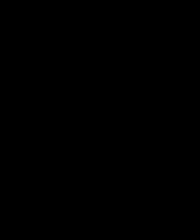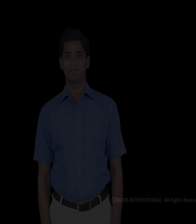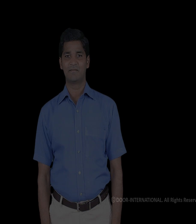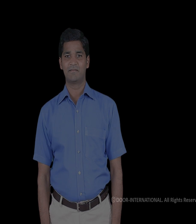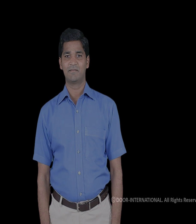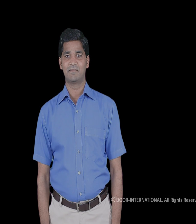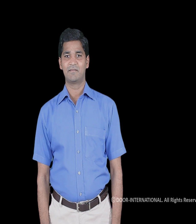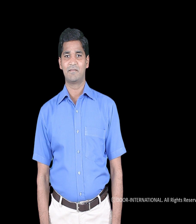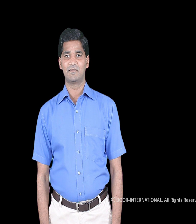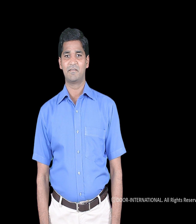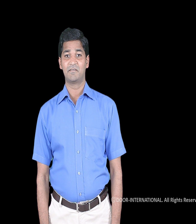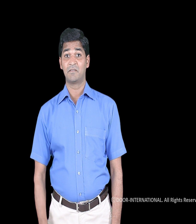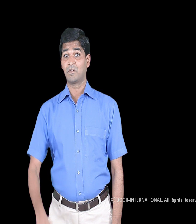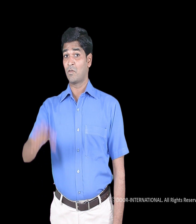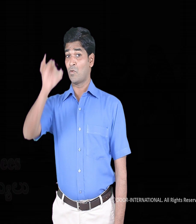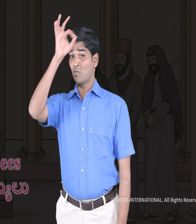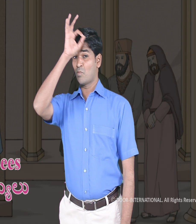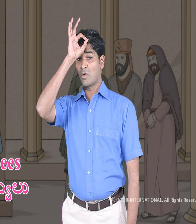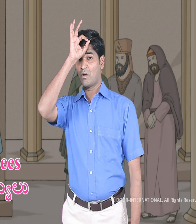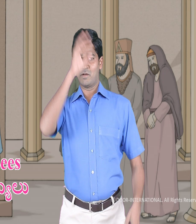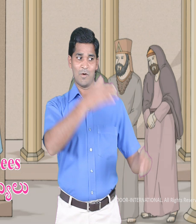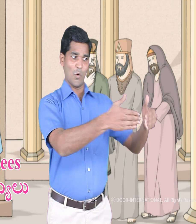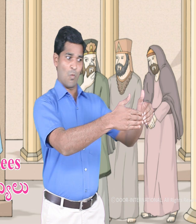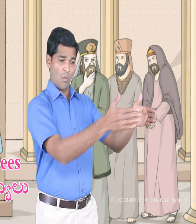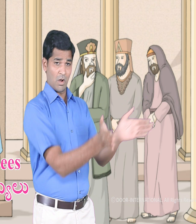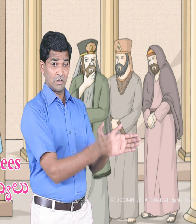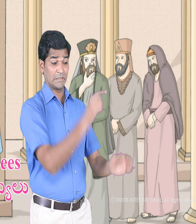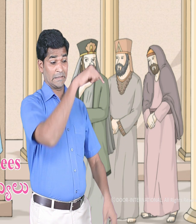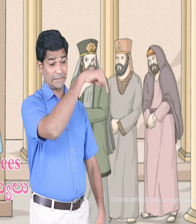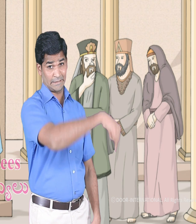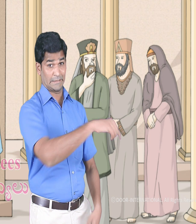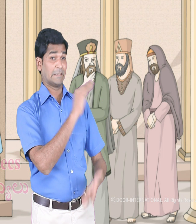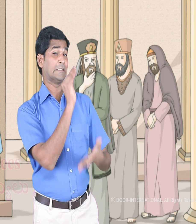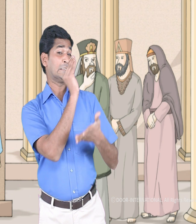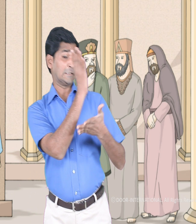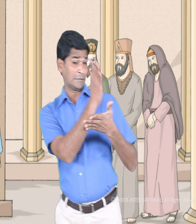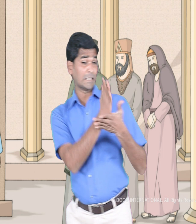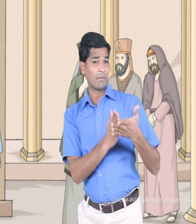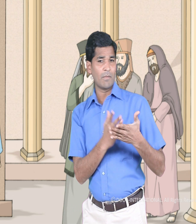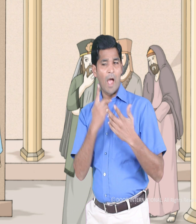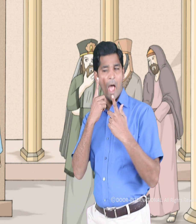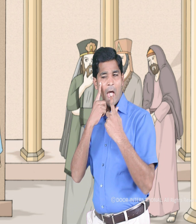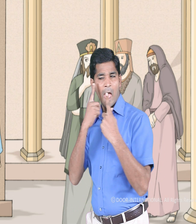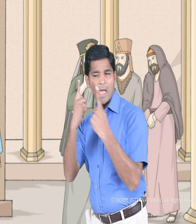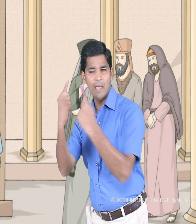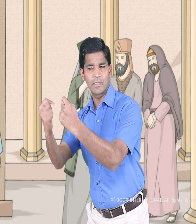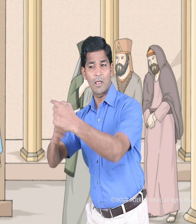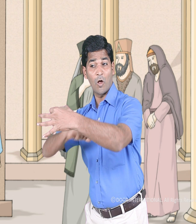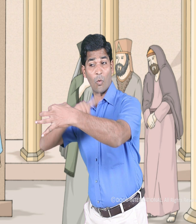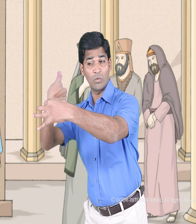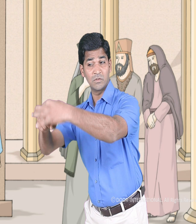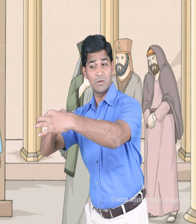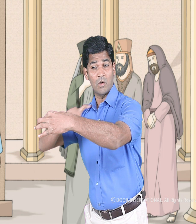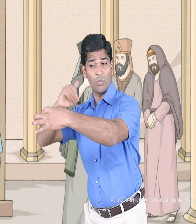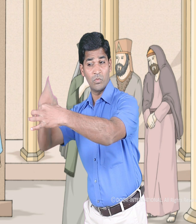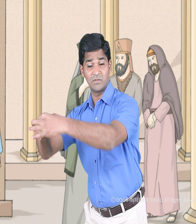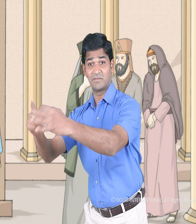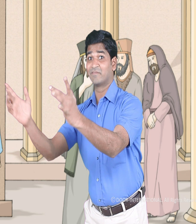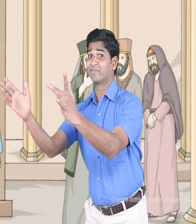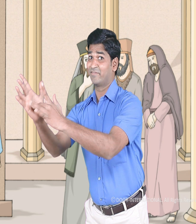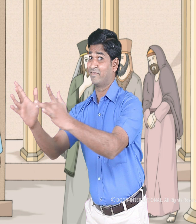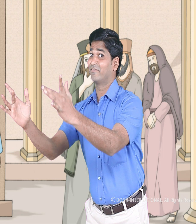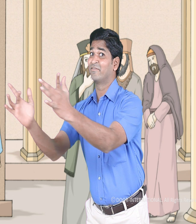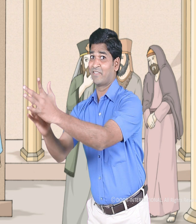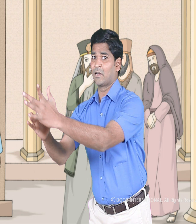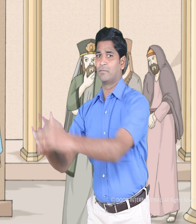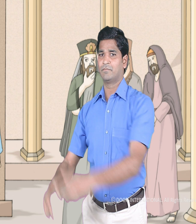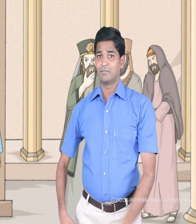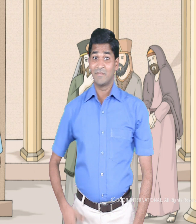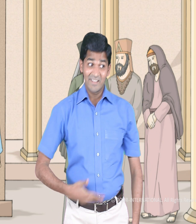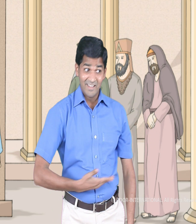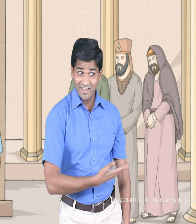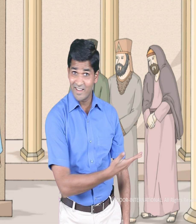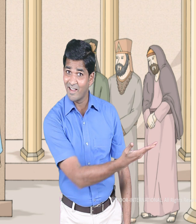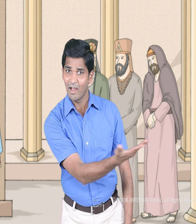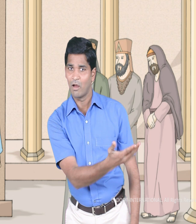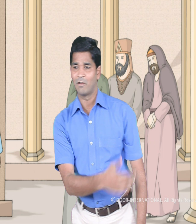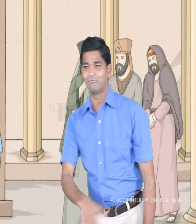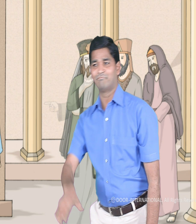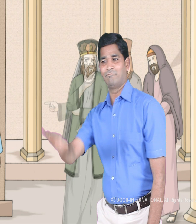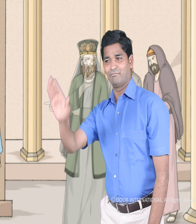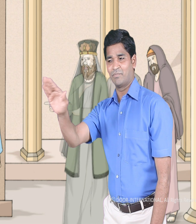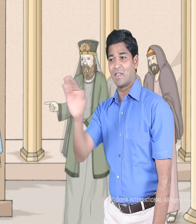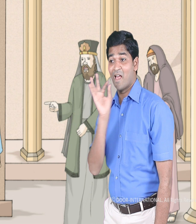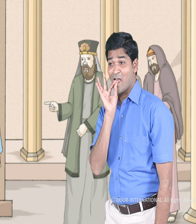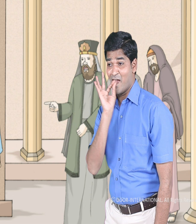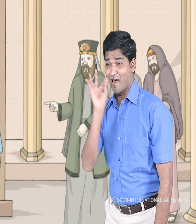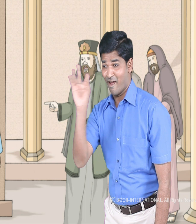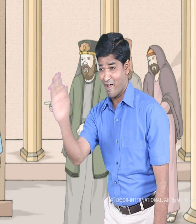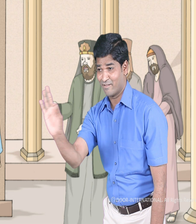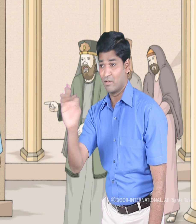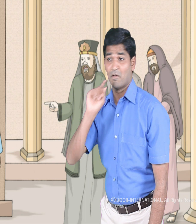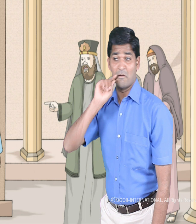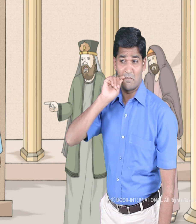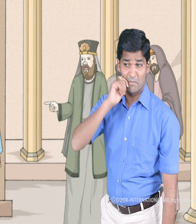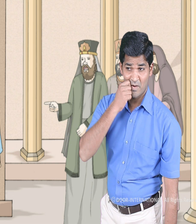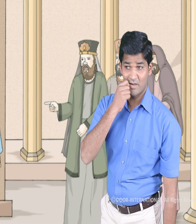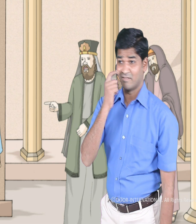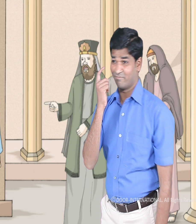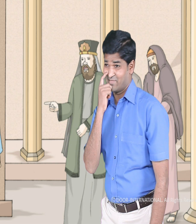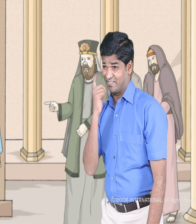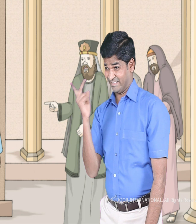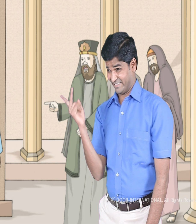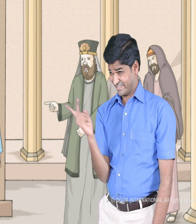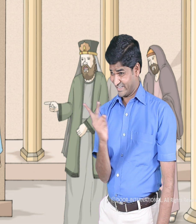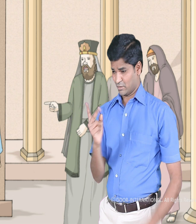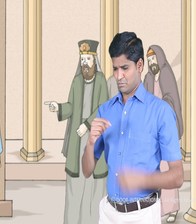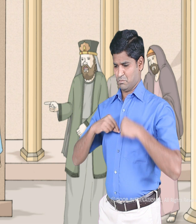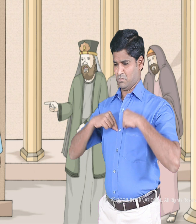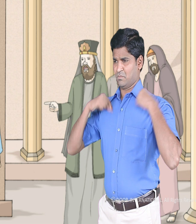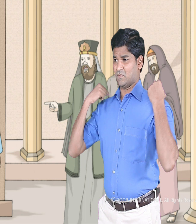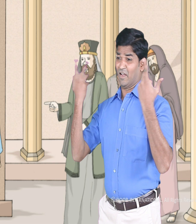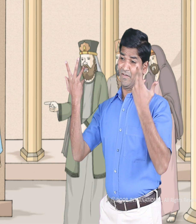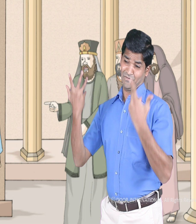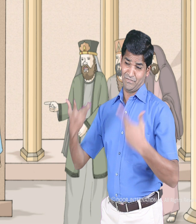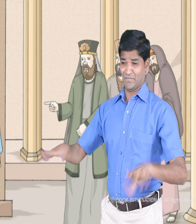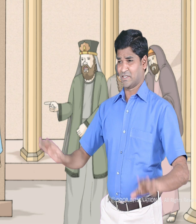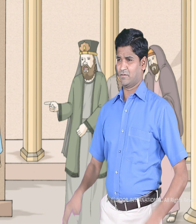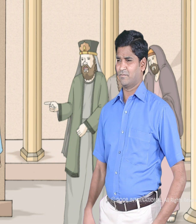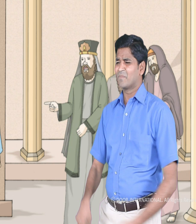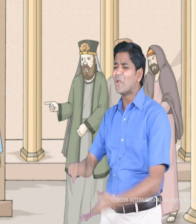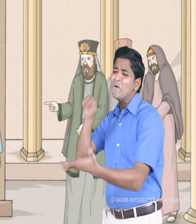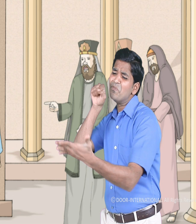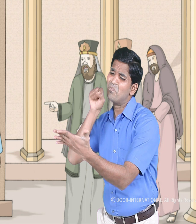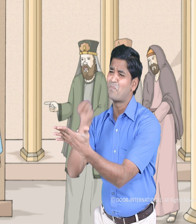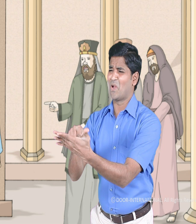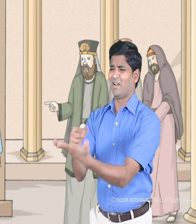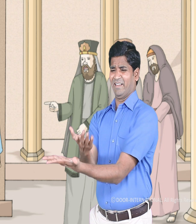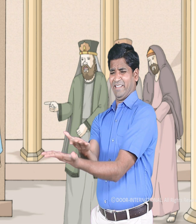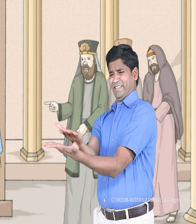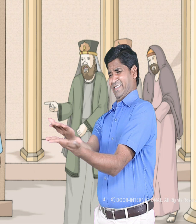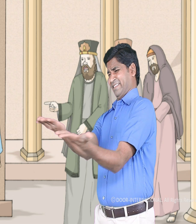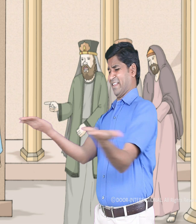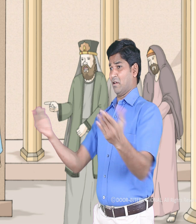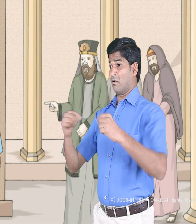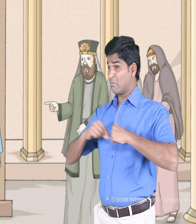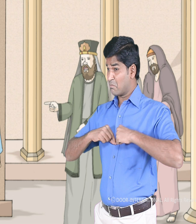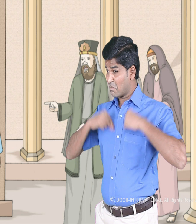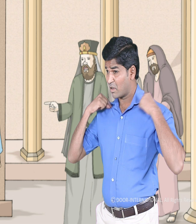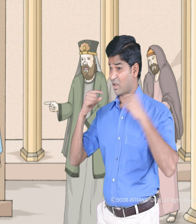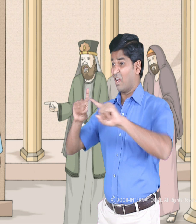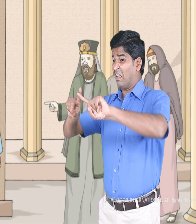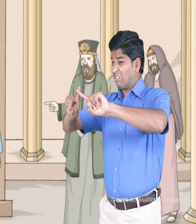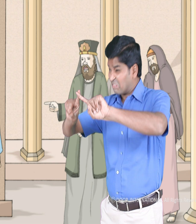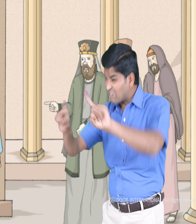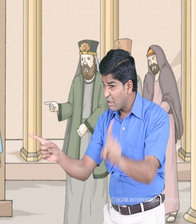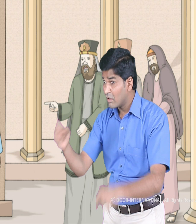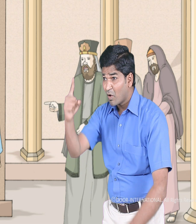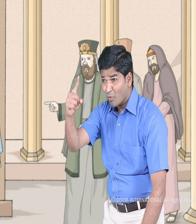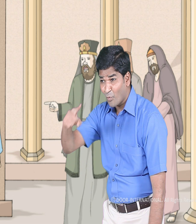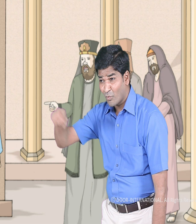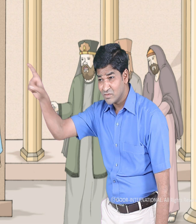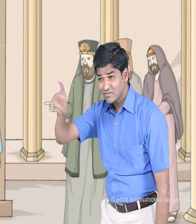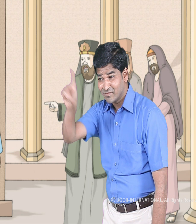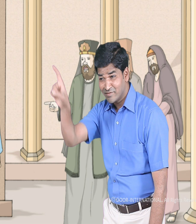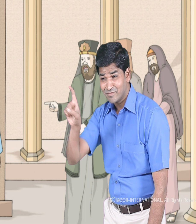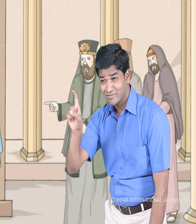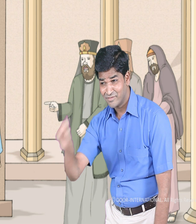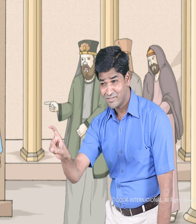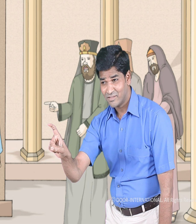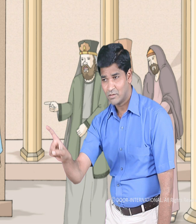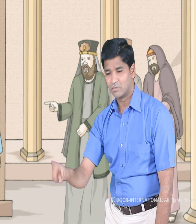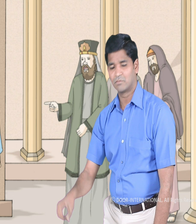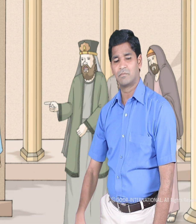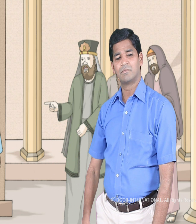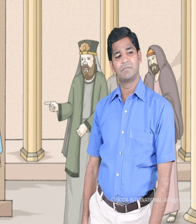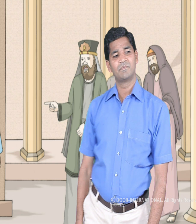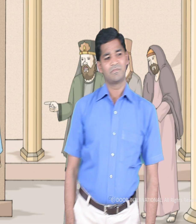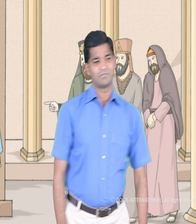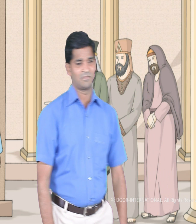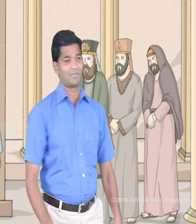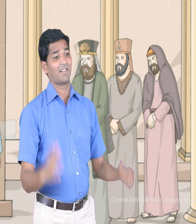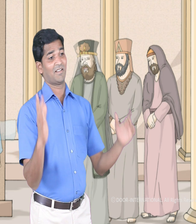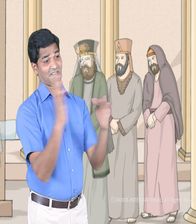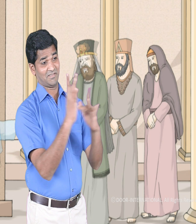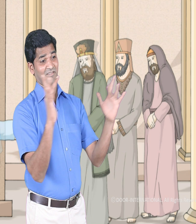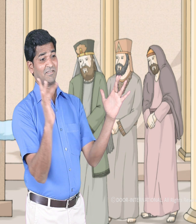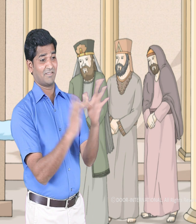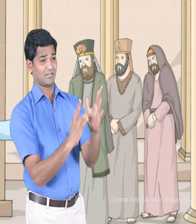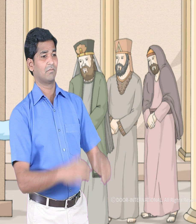Then some Pharisees came and tested Him by asking, “Is it lawful for a man to divorce his wife for any reason?”